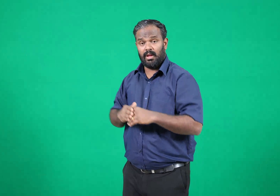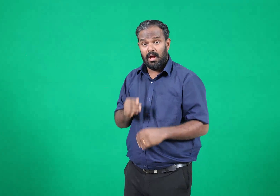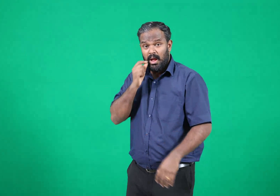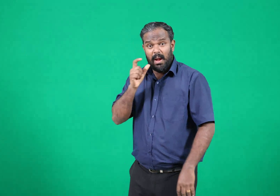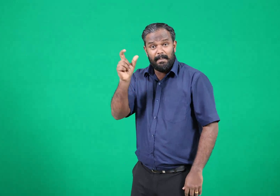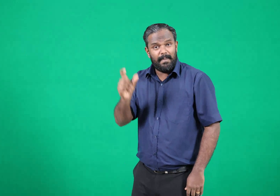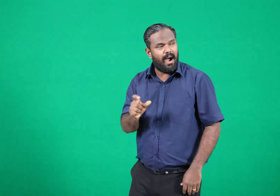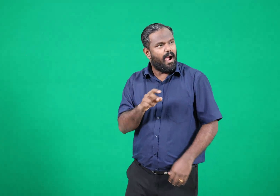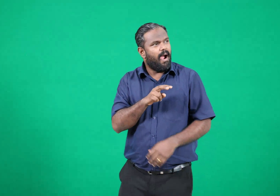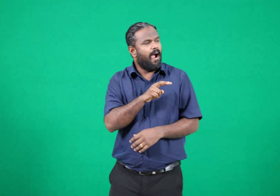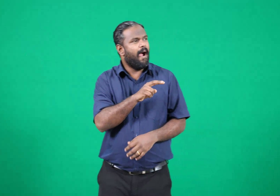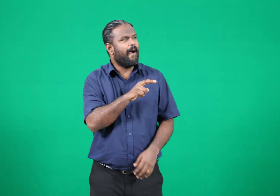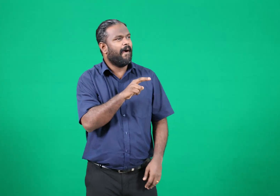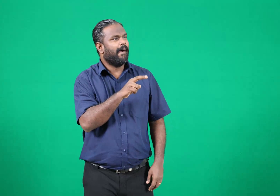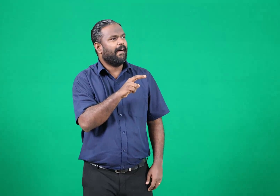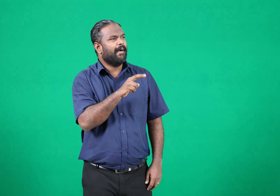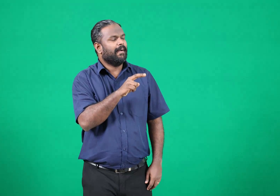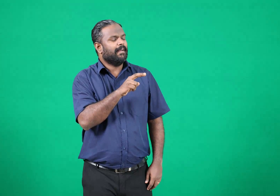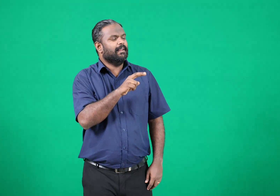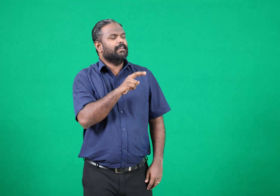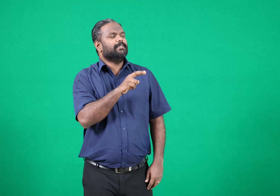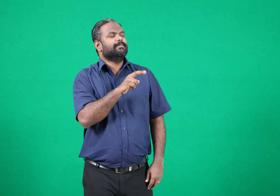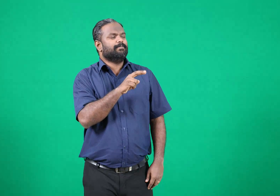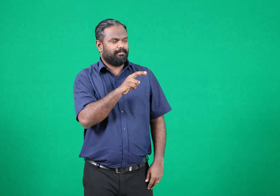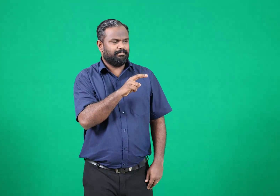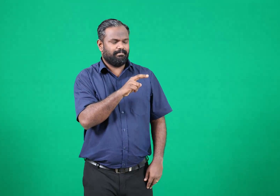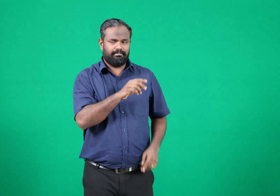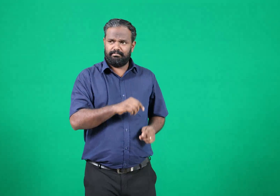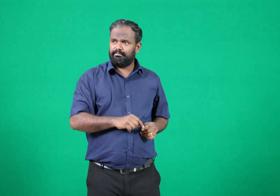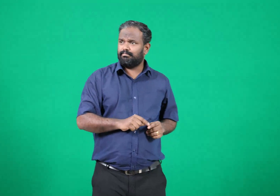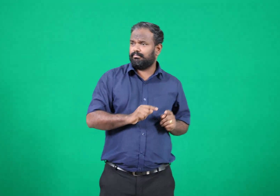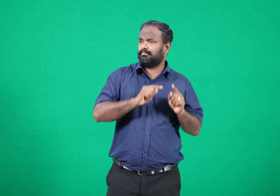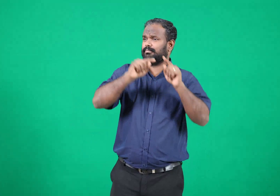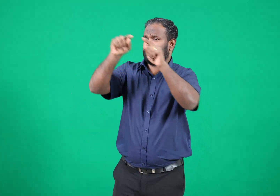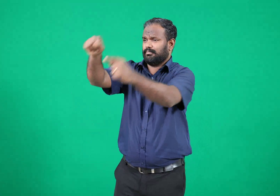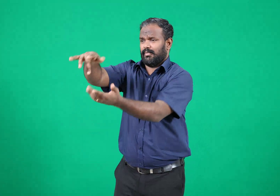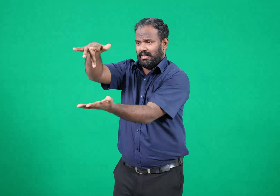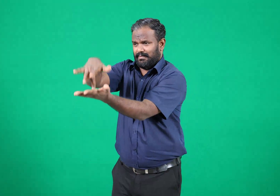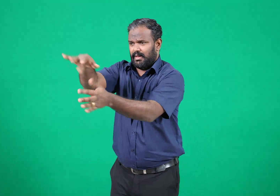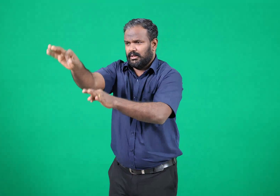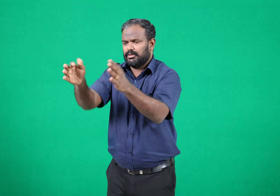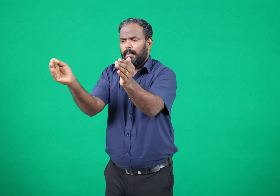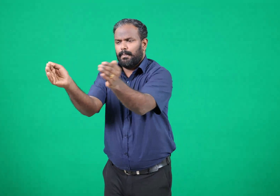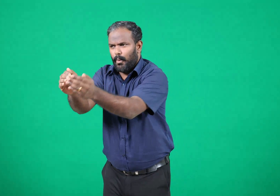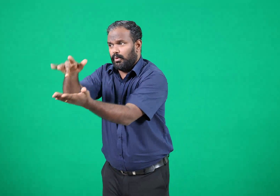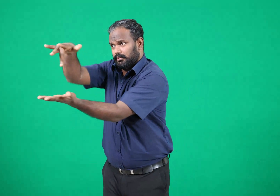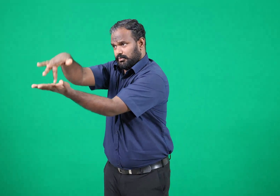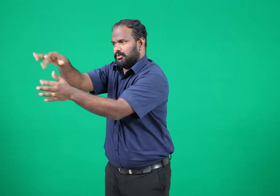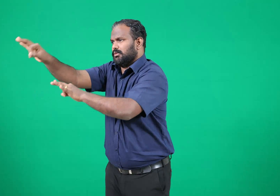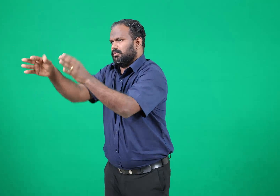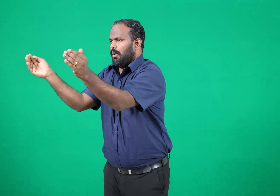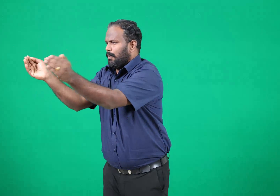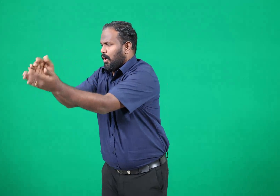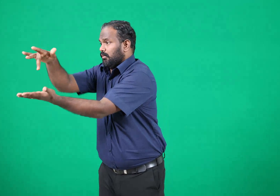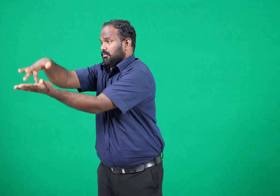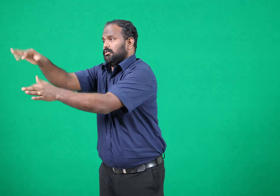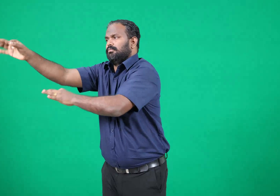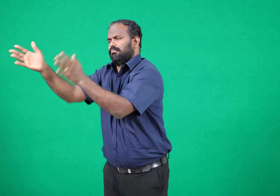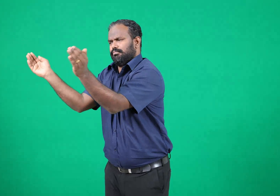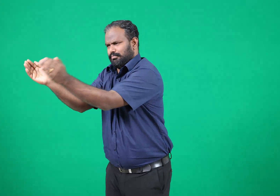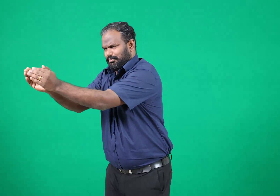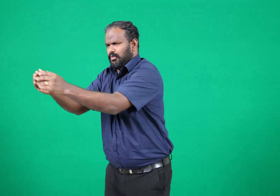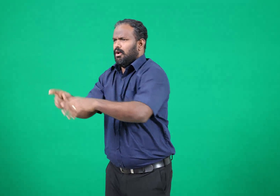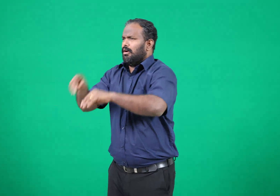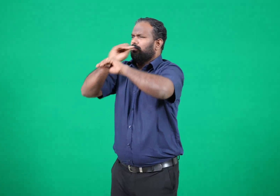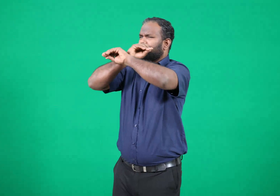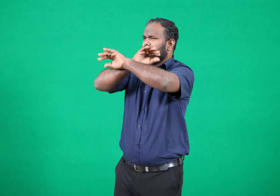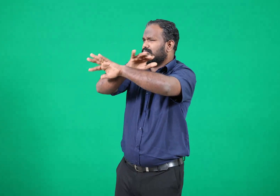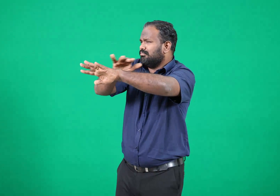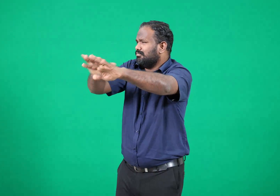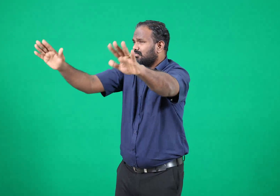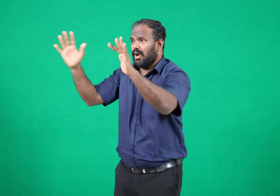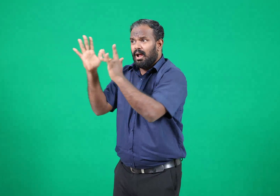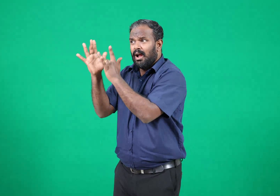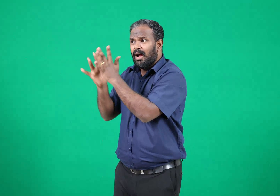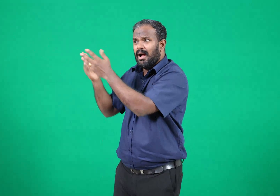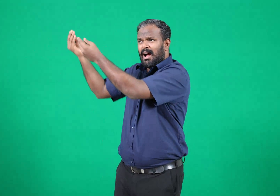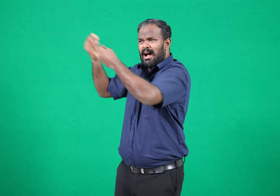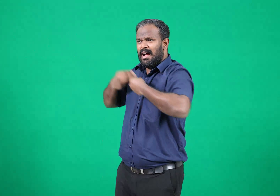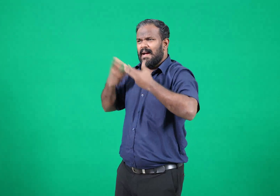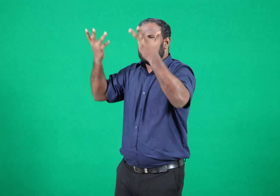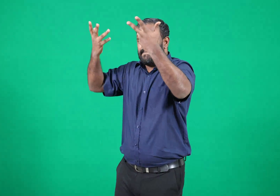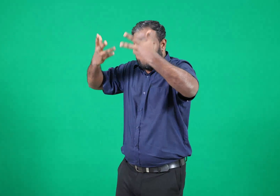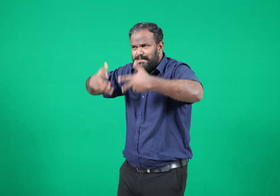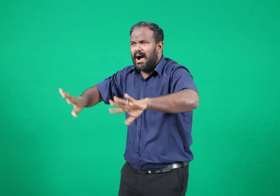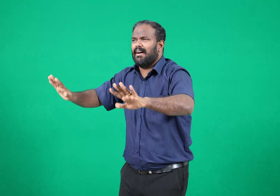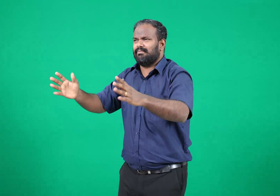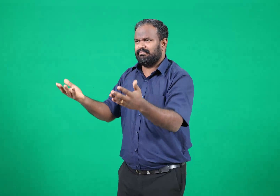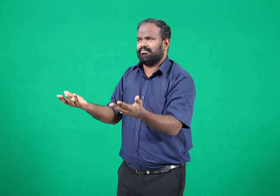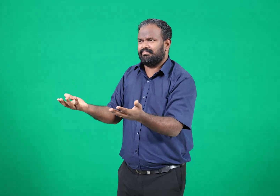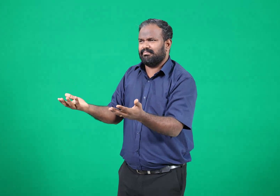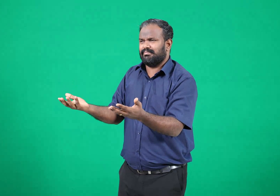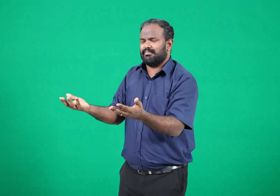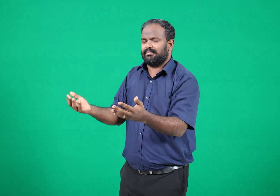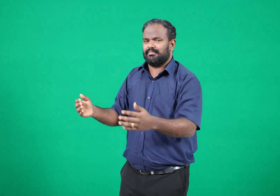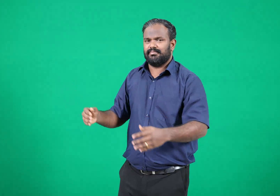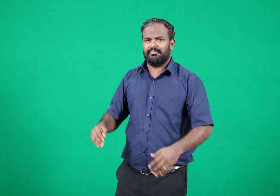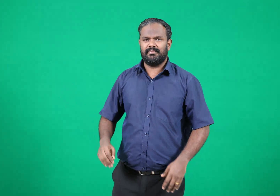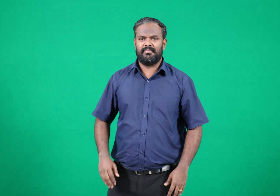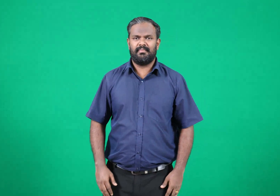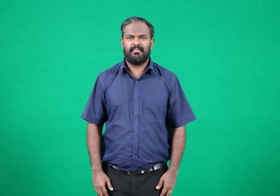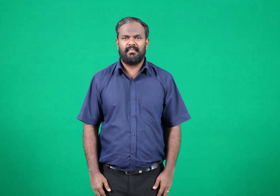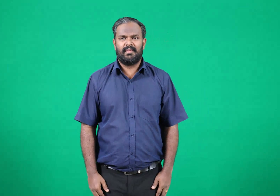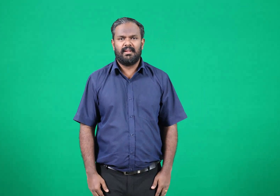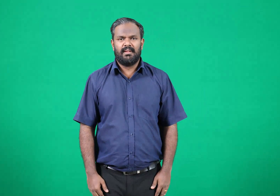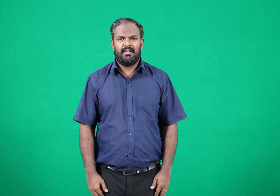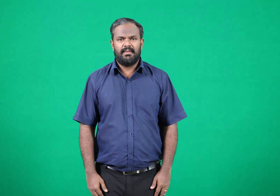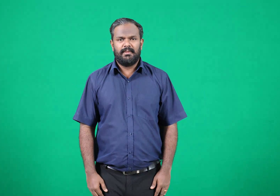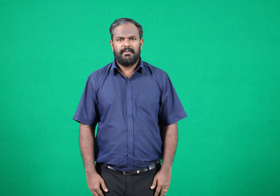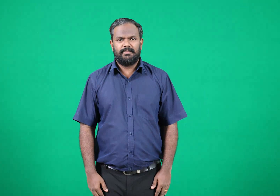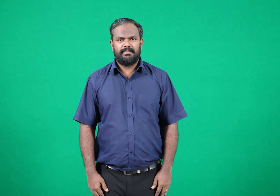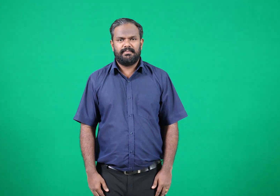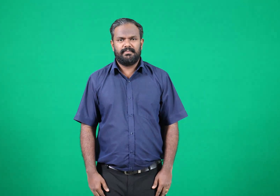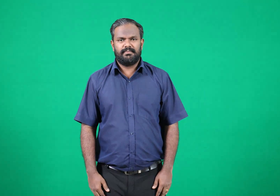So the man went away and proclaimed all over the town how much Jesus had done for him.